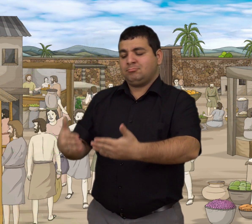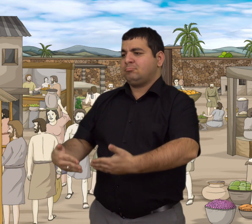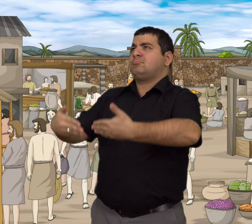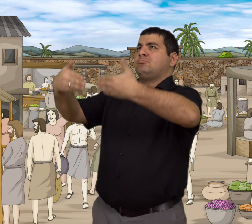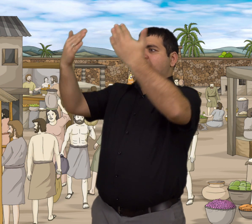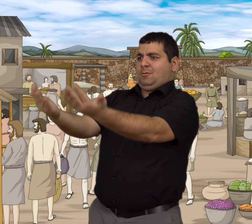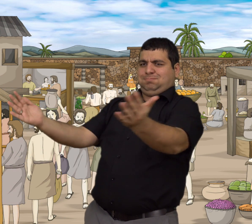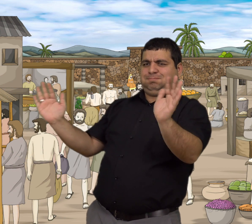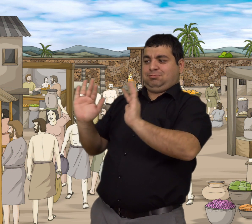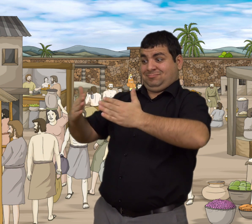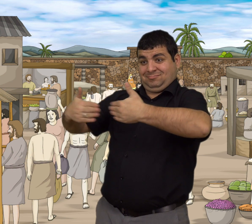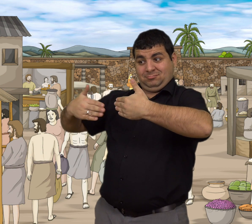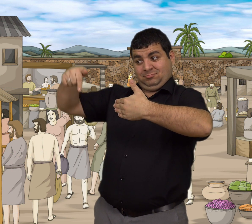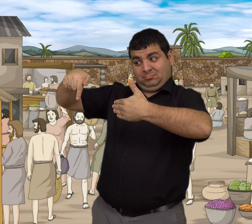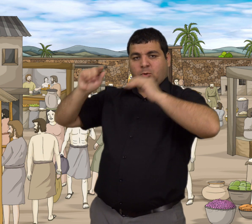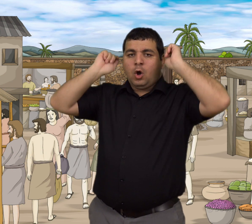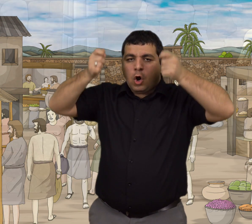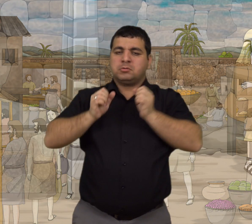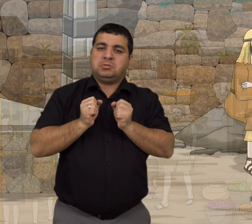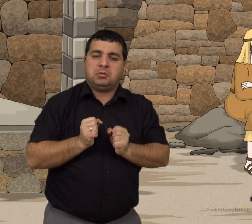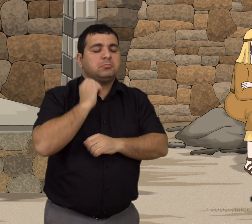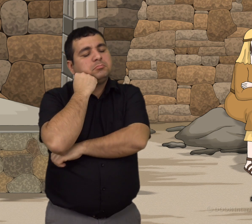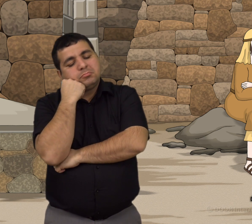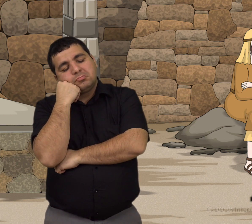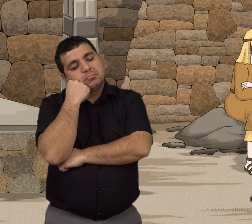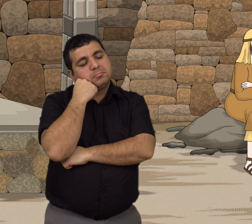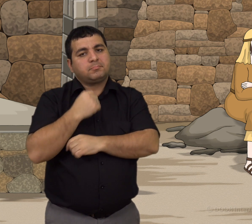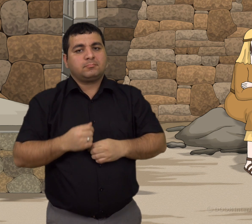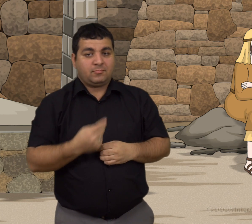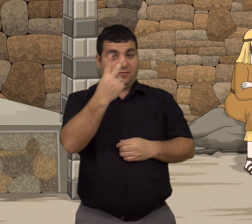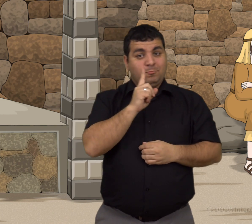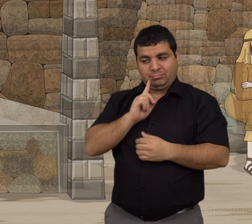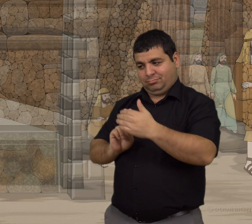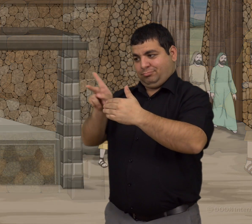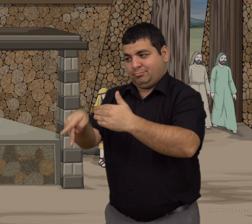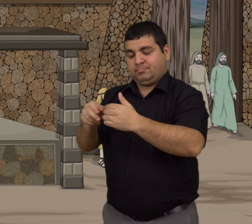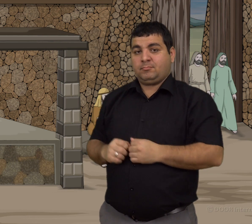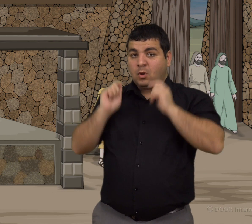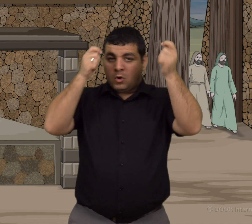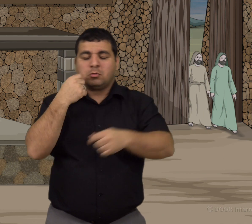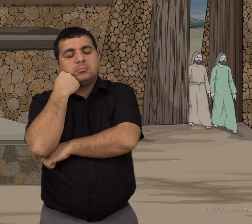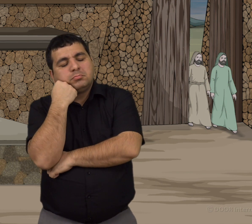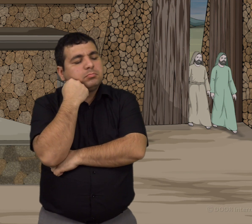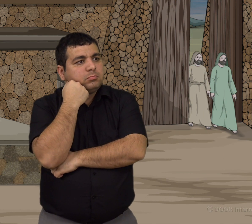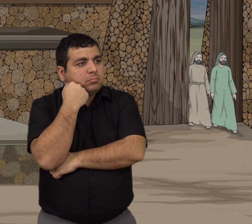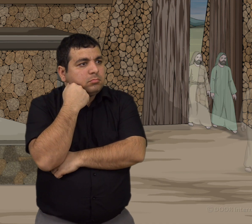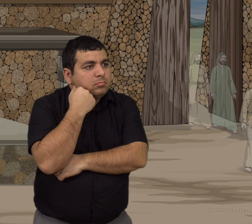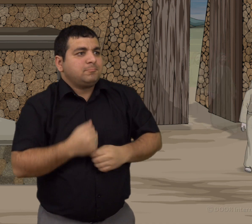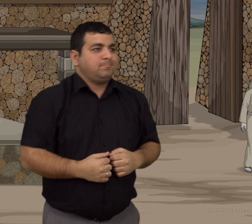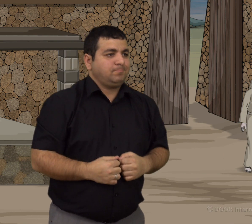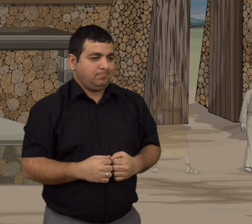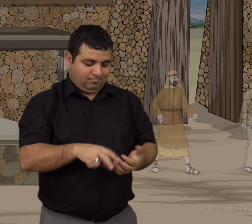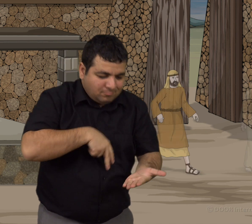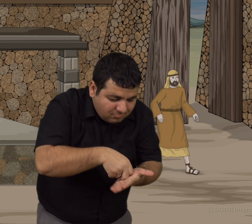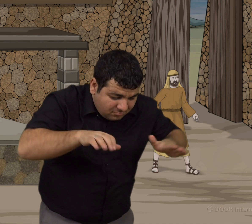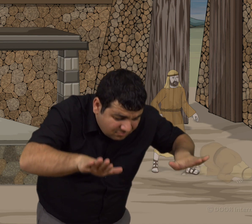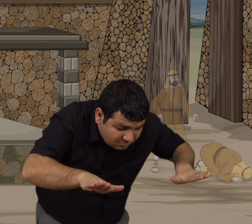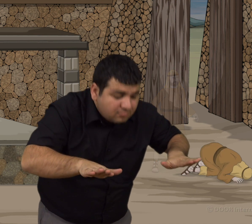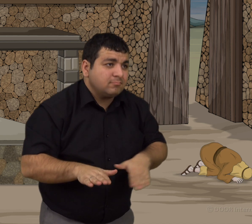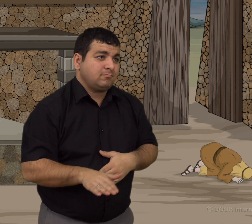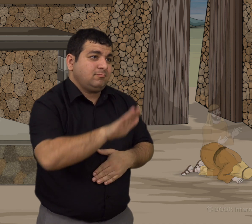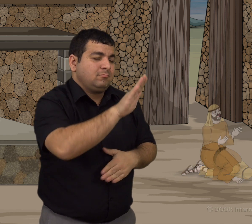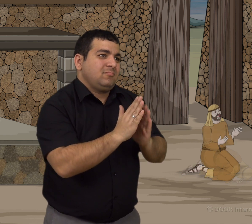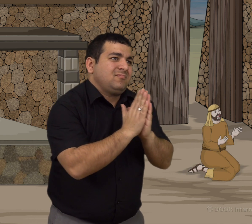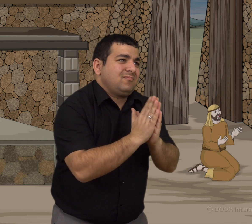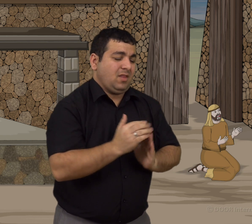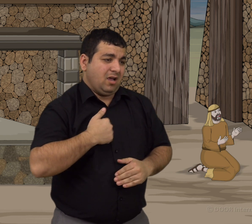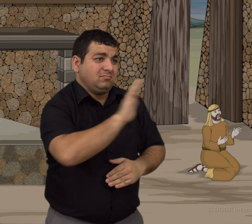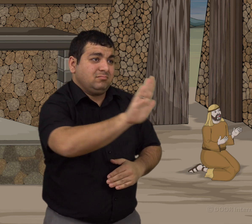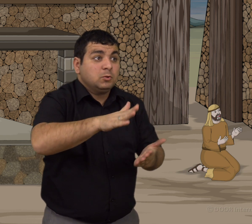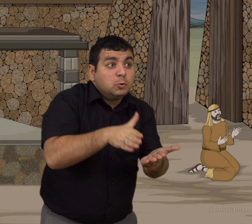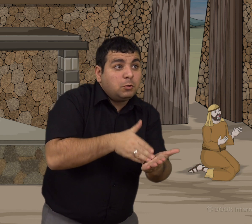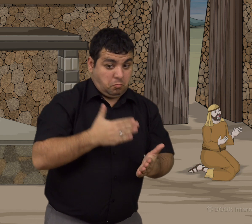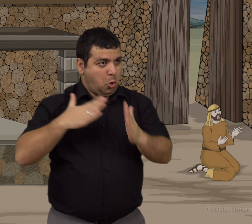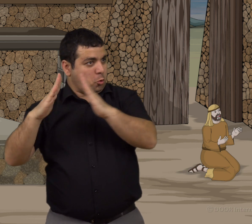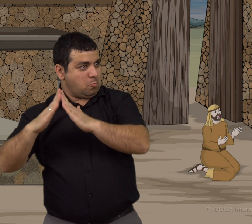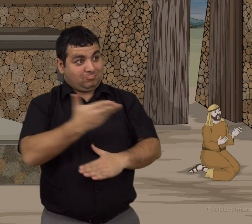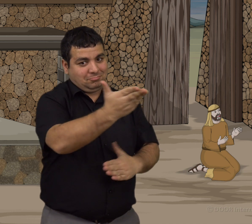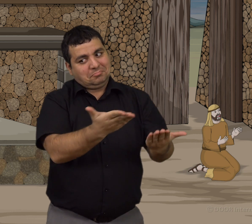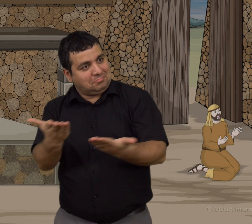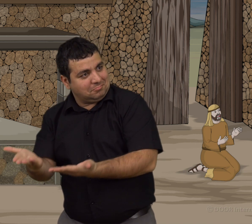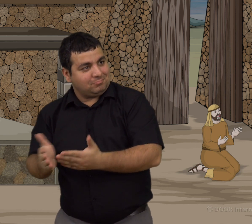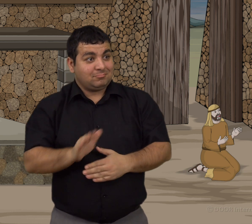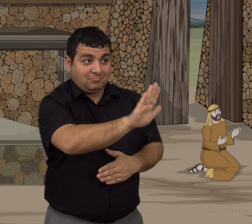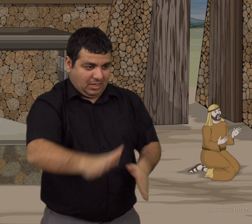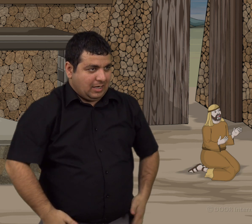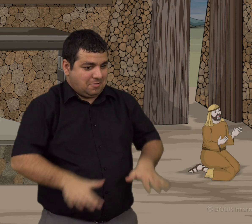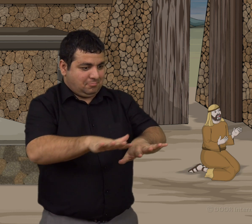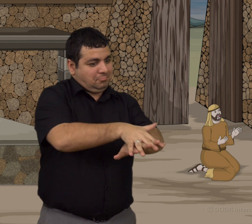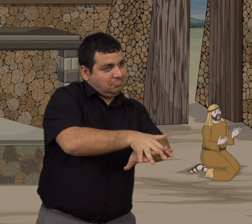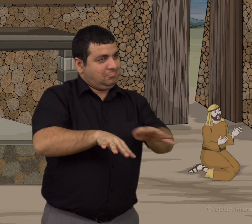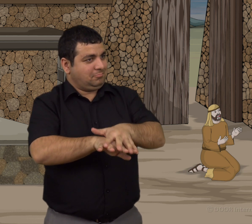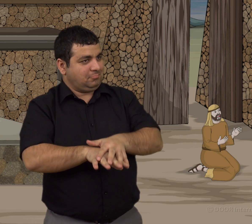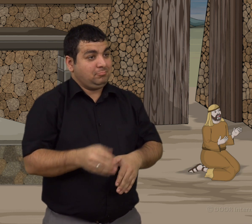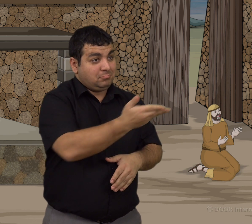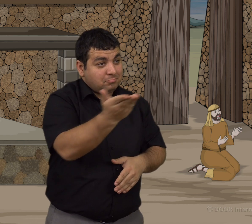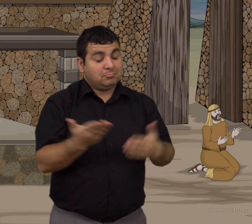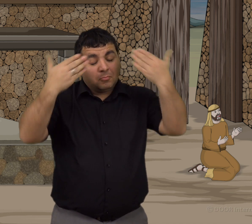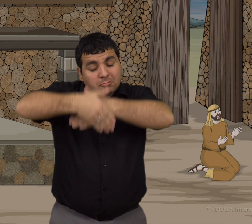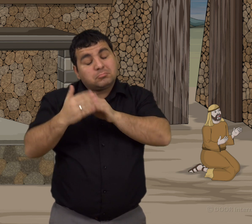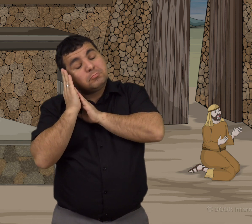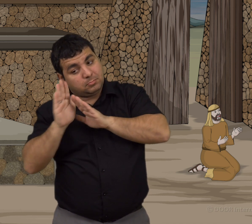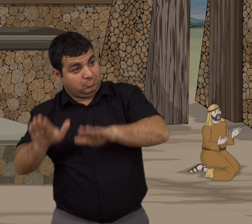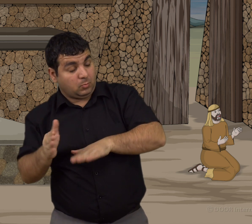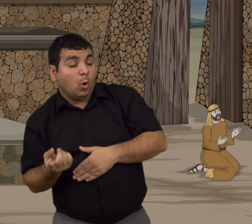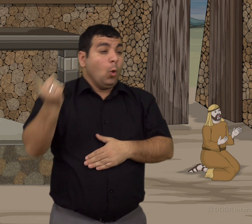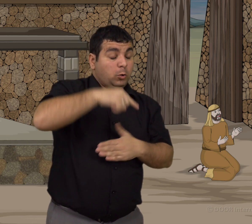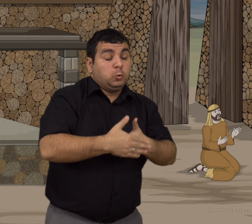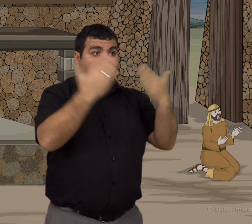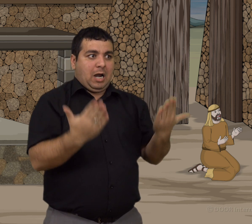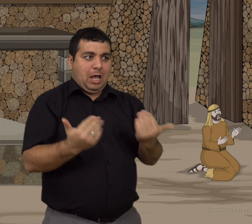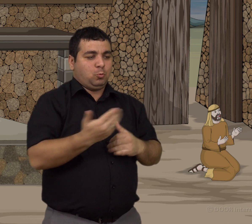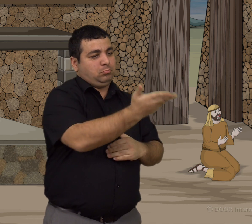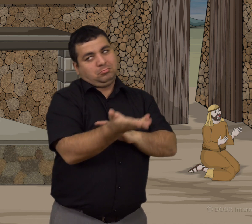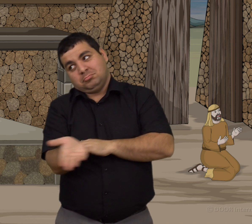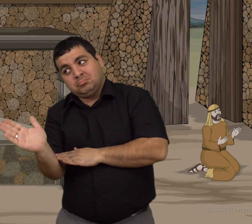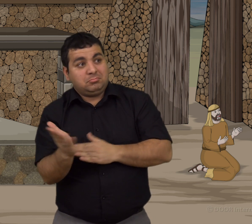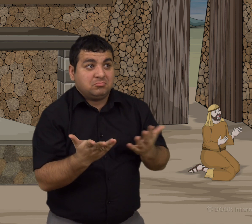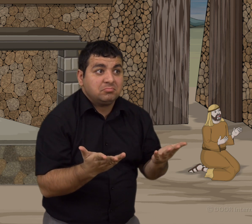When Lot saw them, he got up to meet them, bowed facedown, and said, “My lords, please turn aside into the house of your servant;